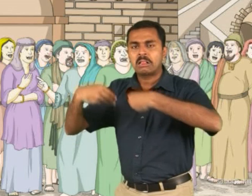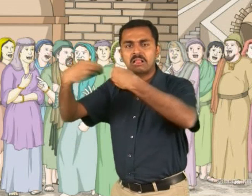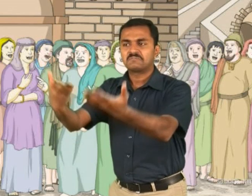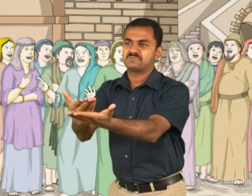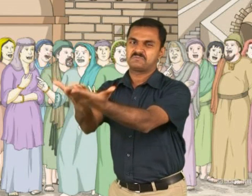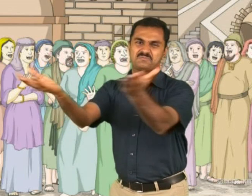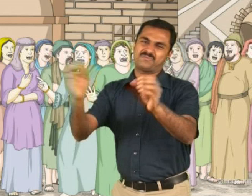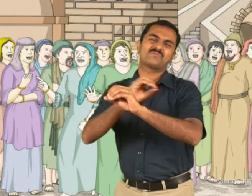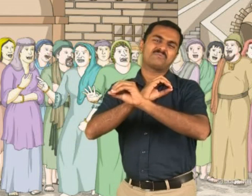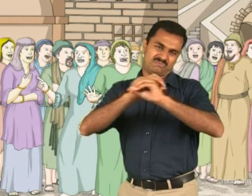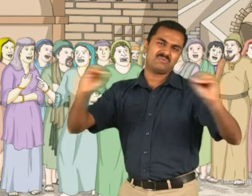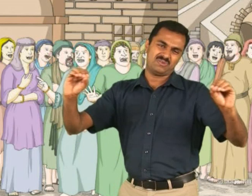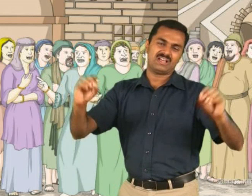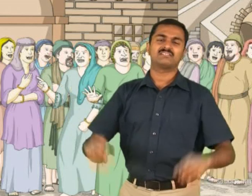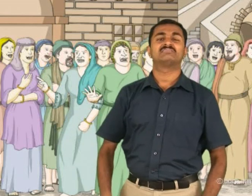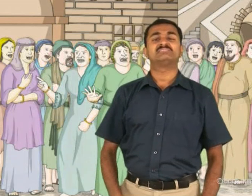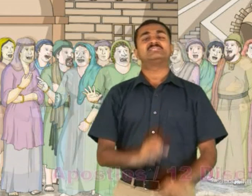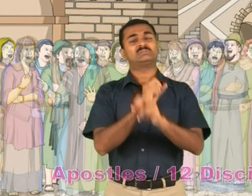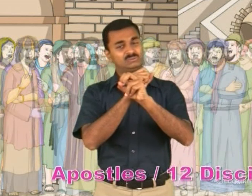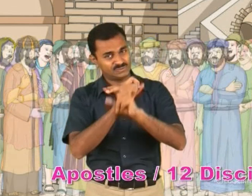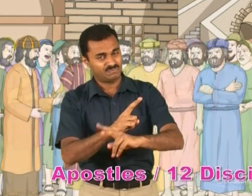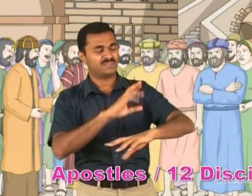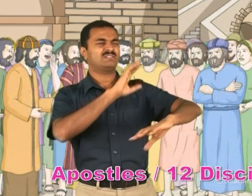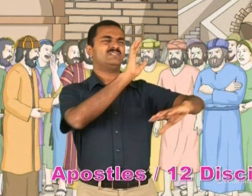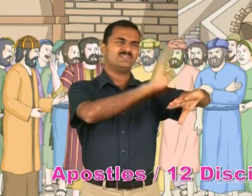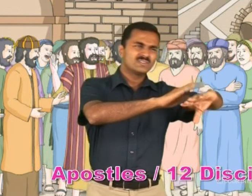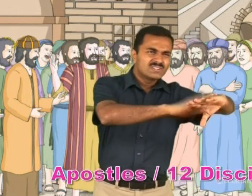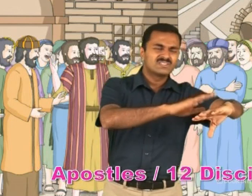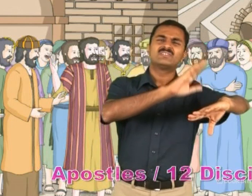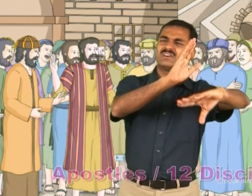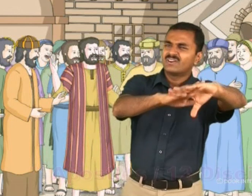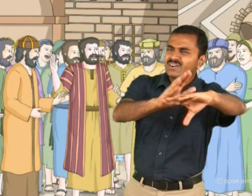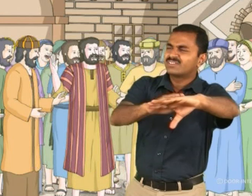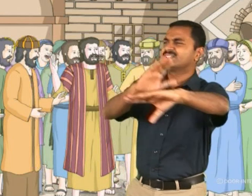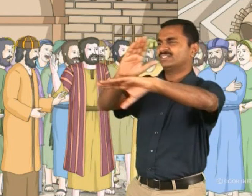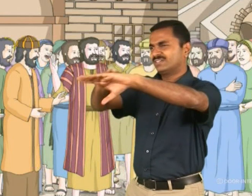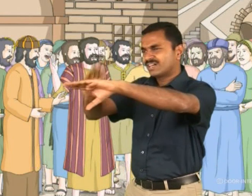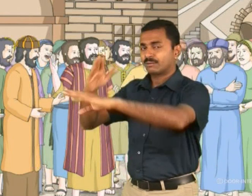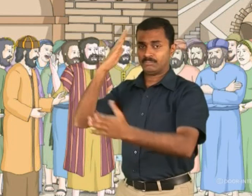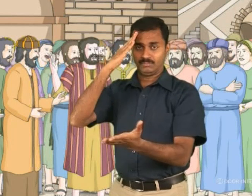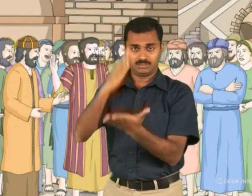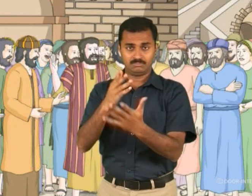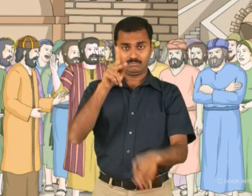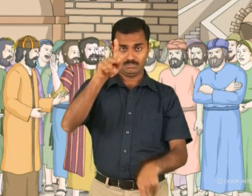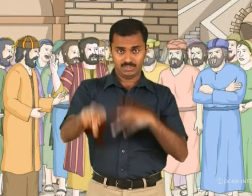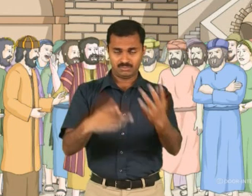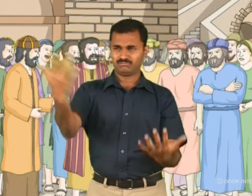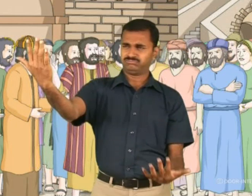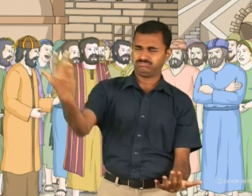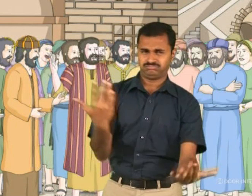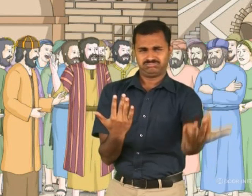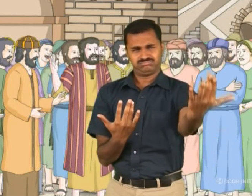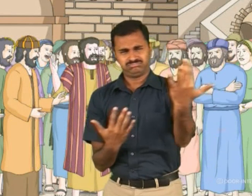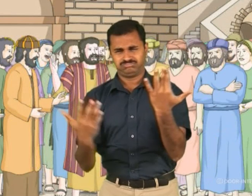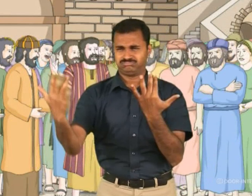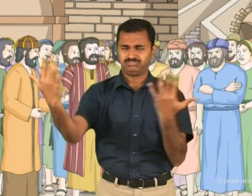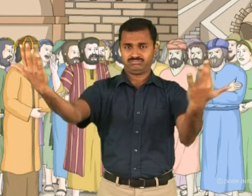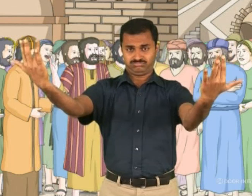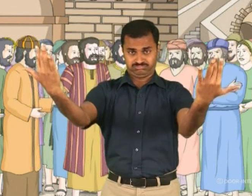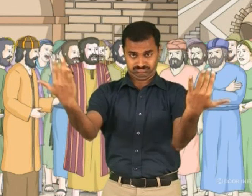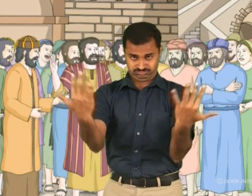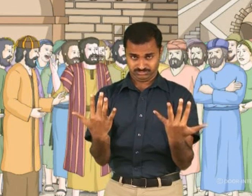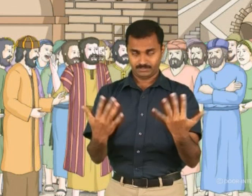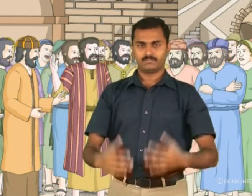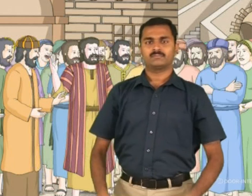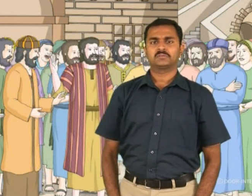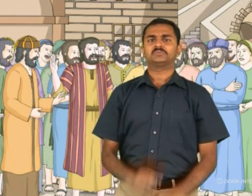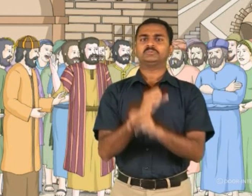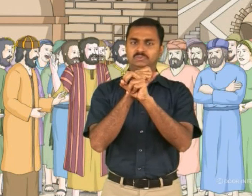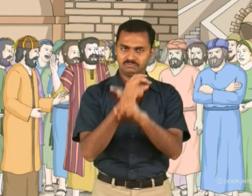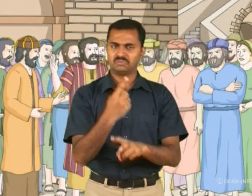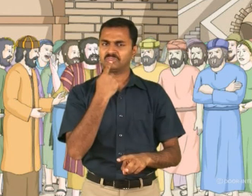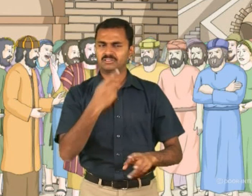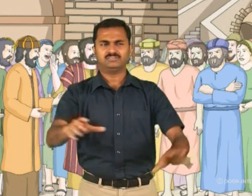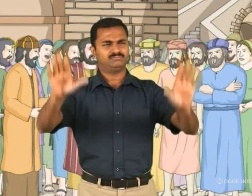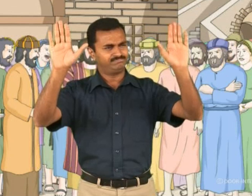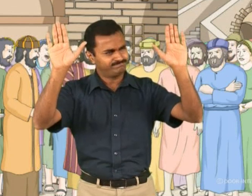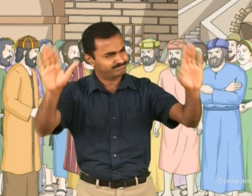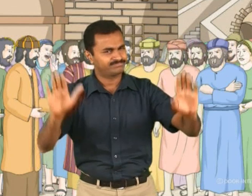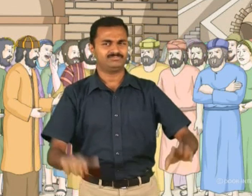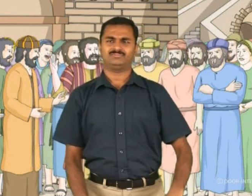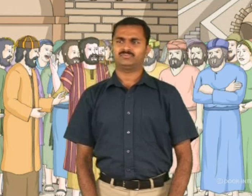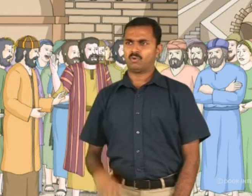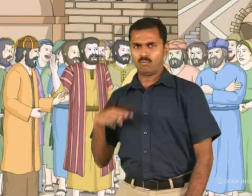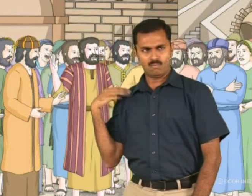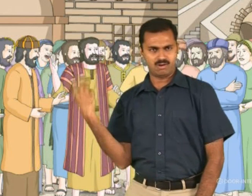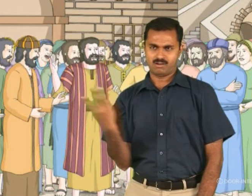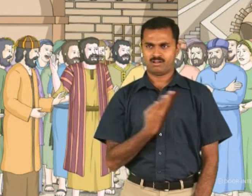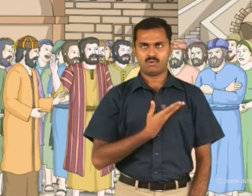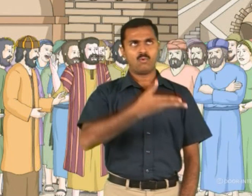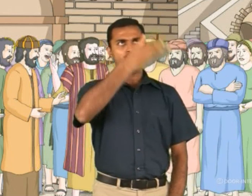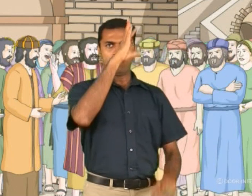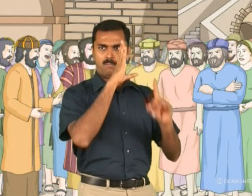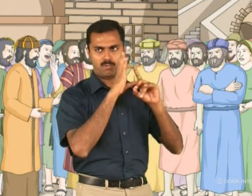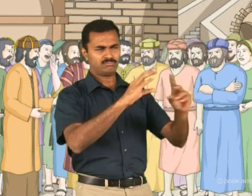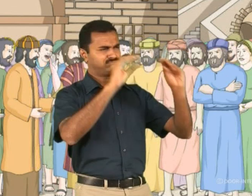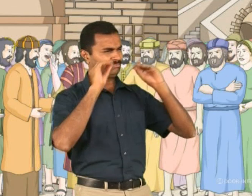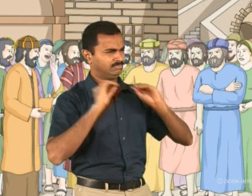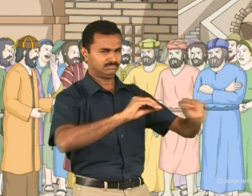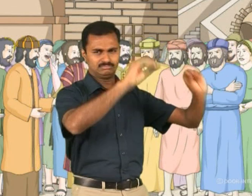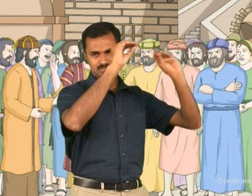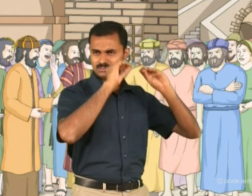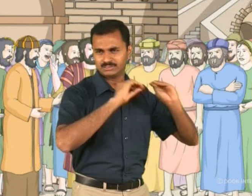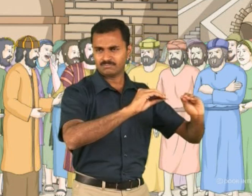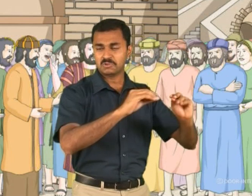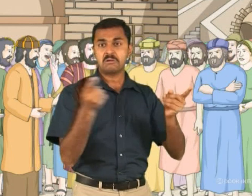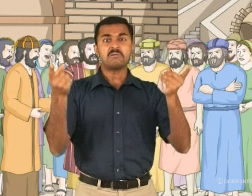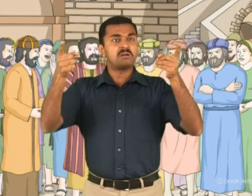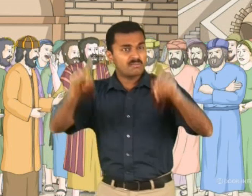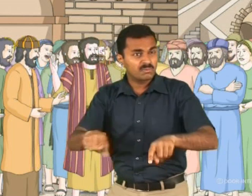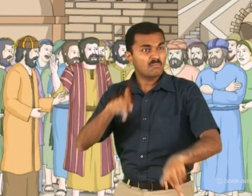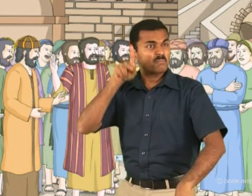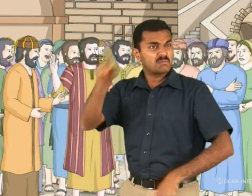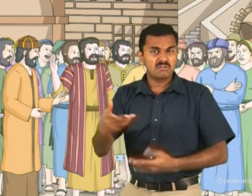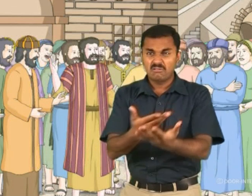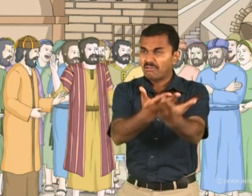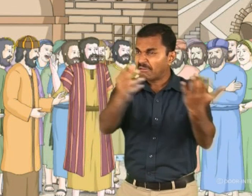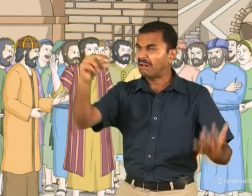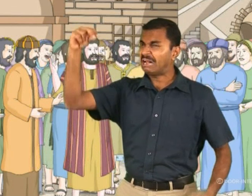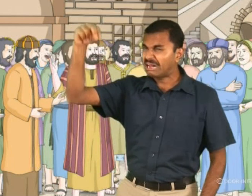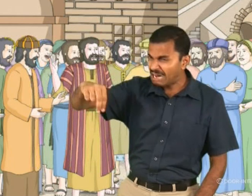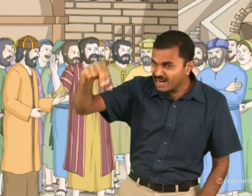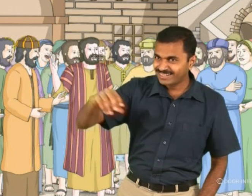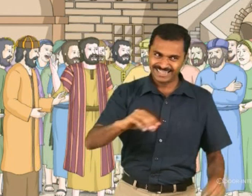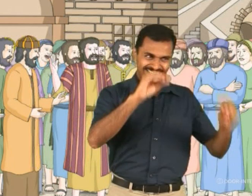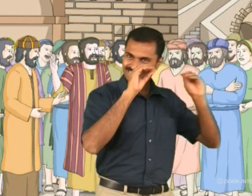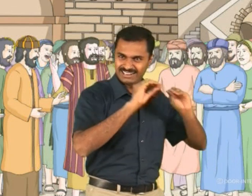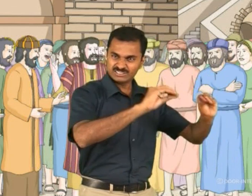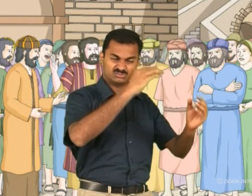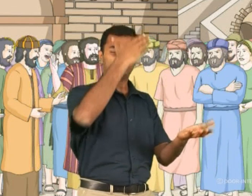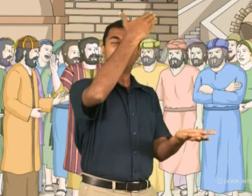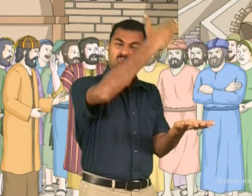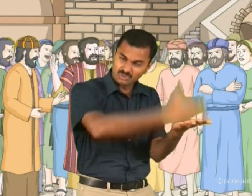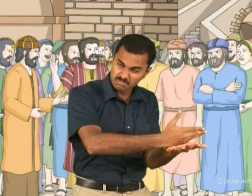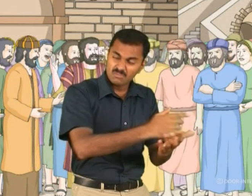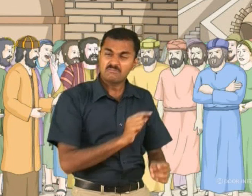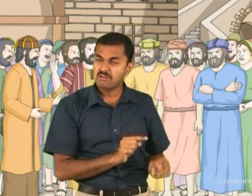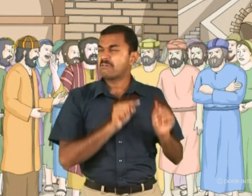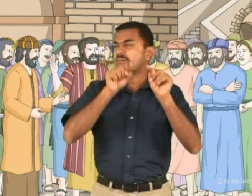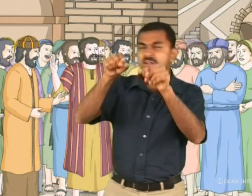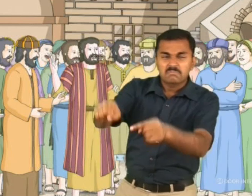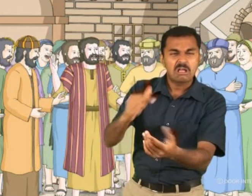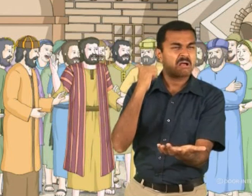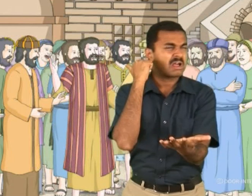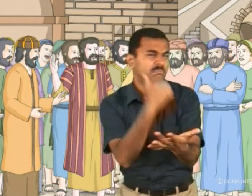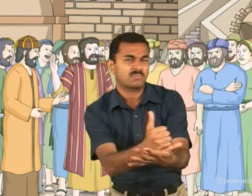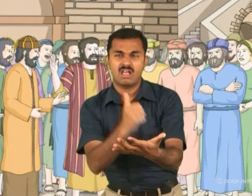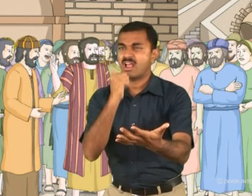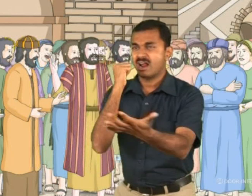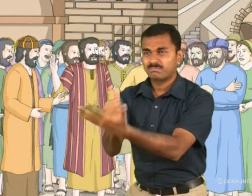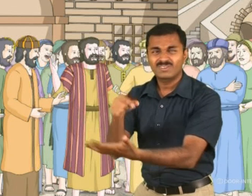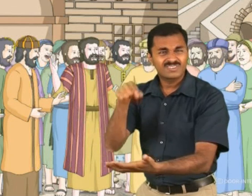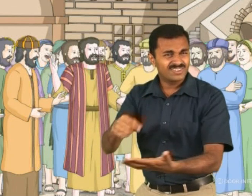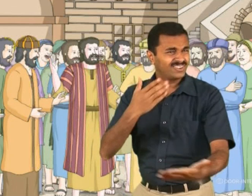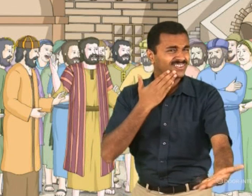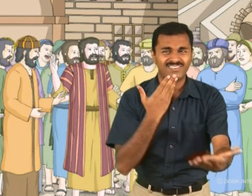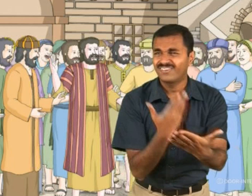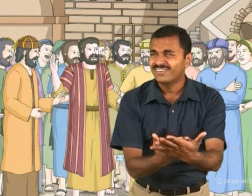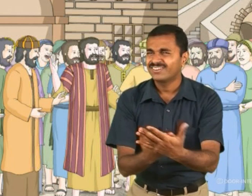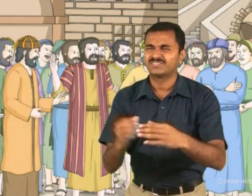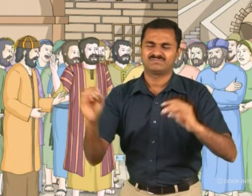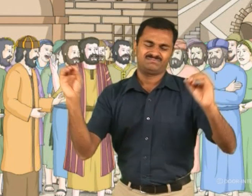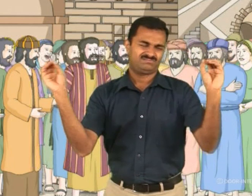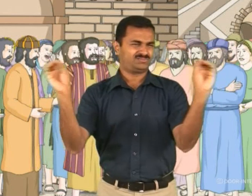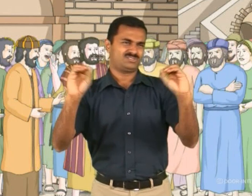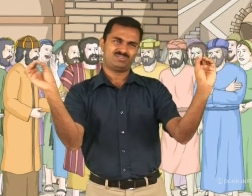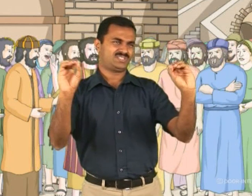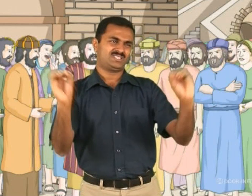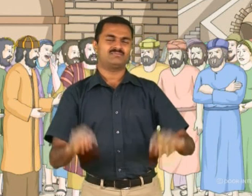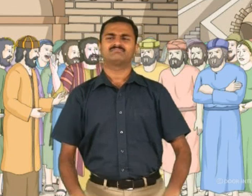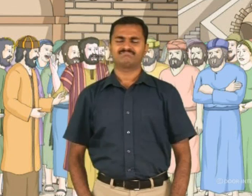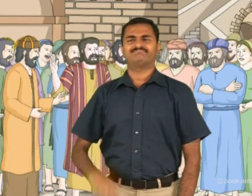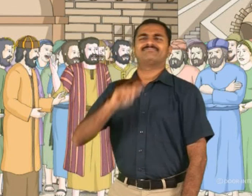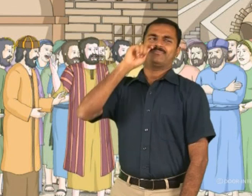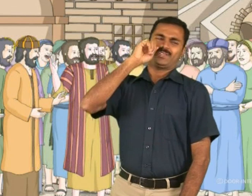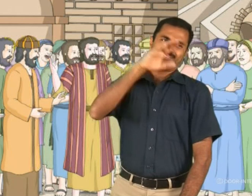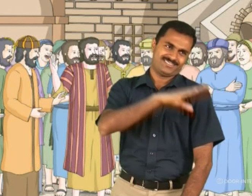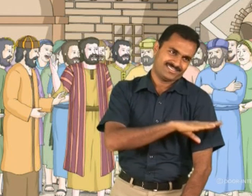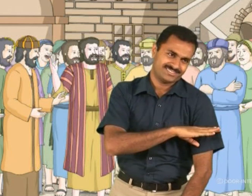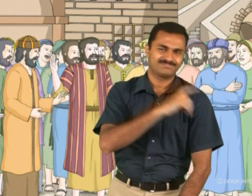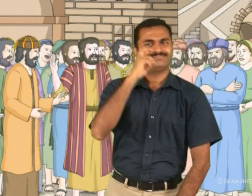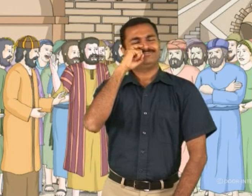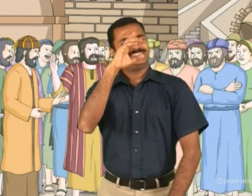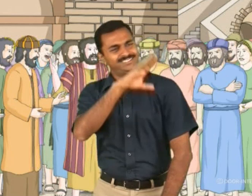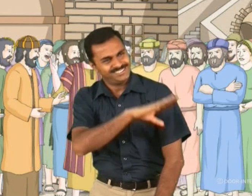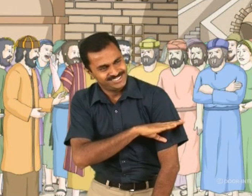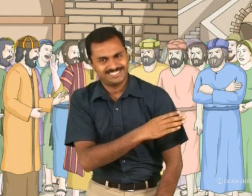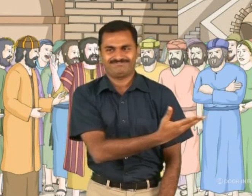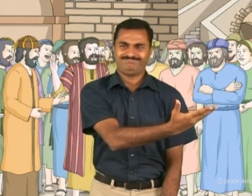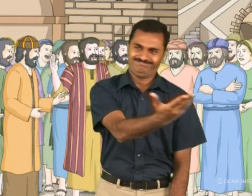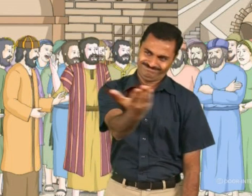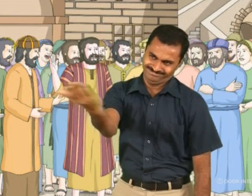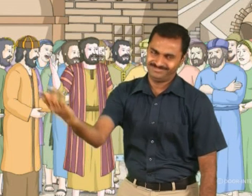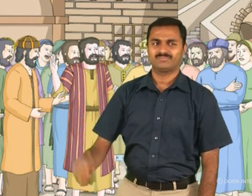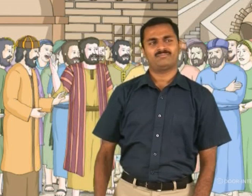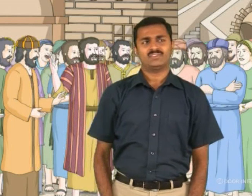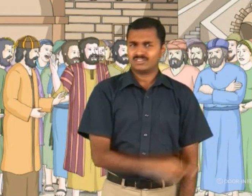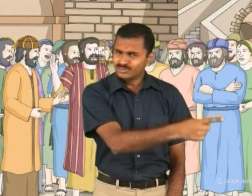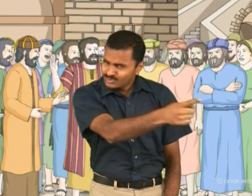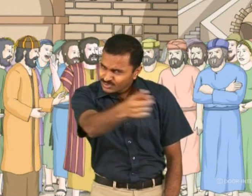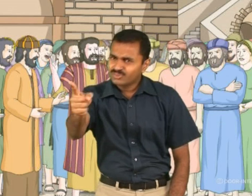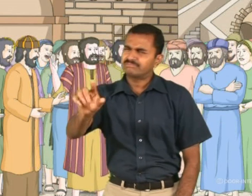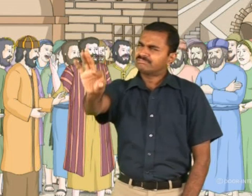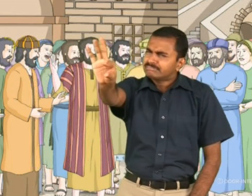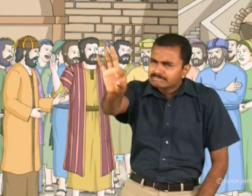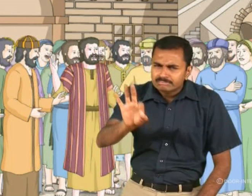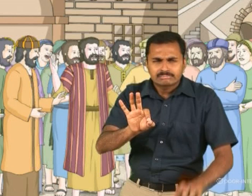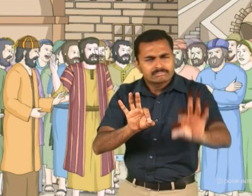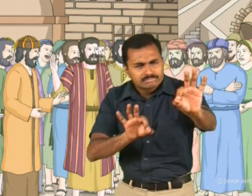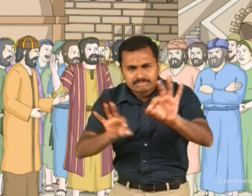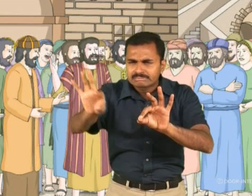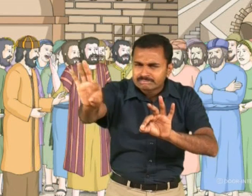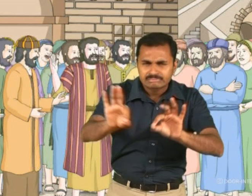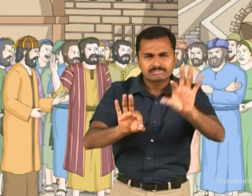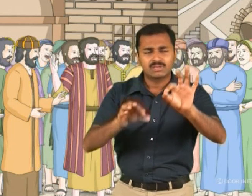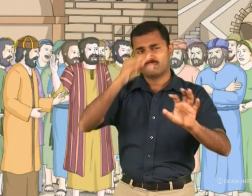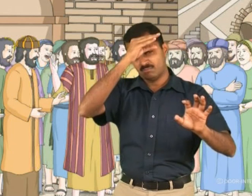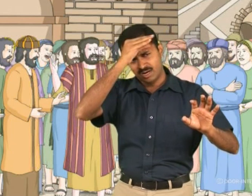So the Twelve summoned all the disciples and said, “It is unacceptable for us to neglect the word of God in order to wait on tables.